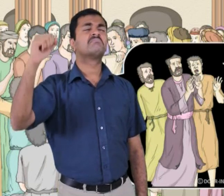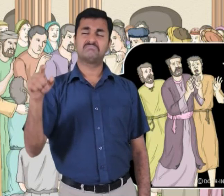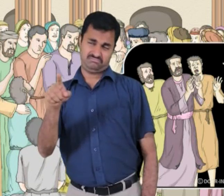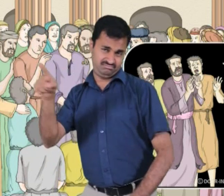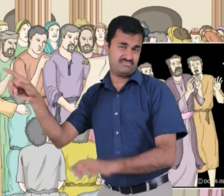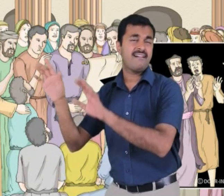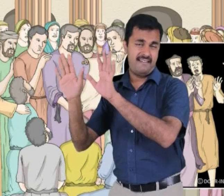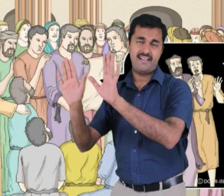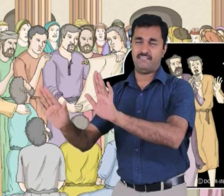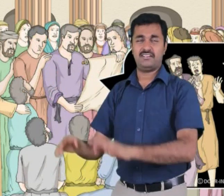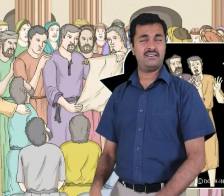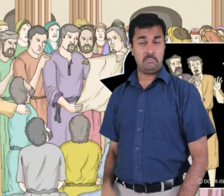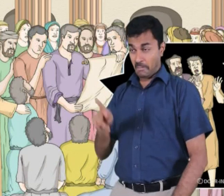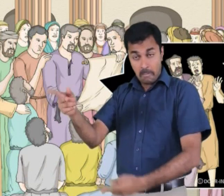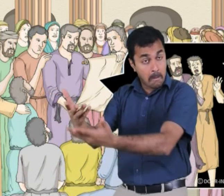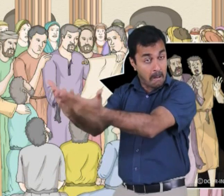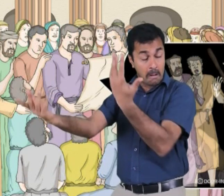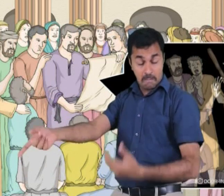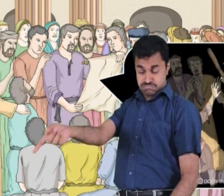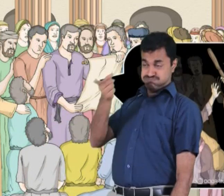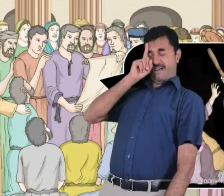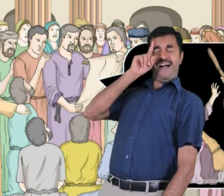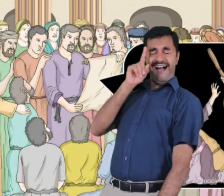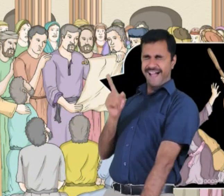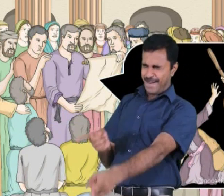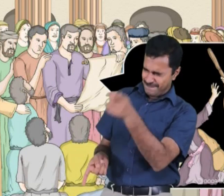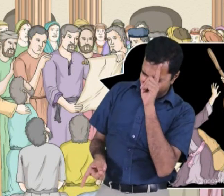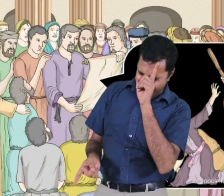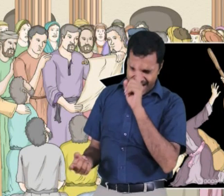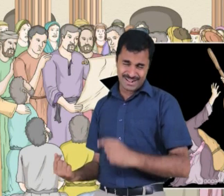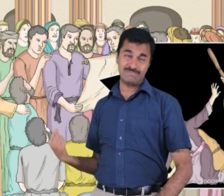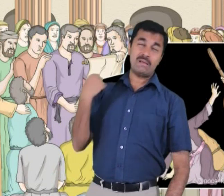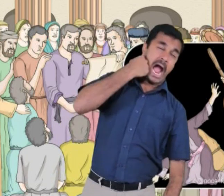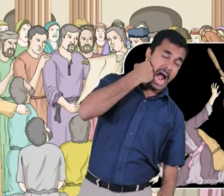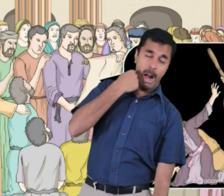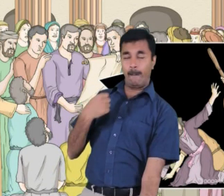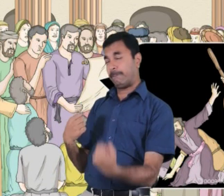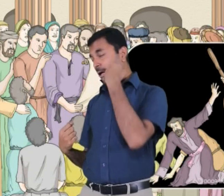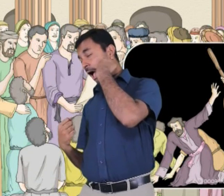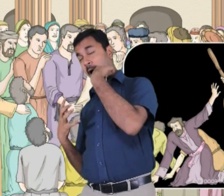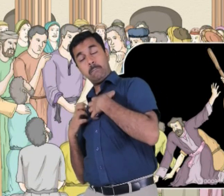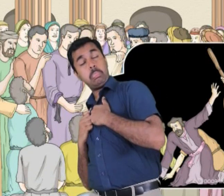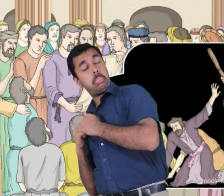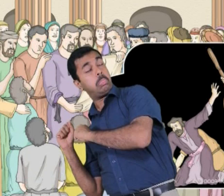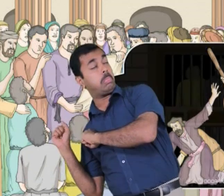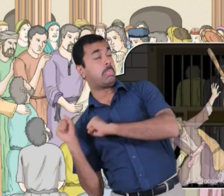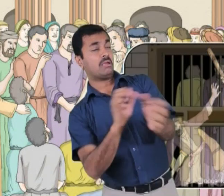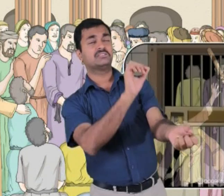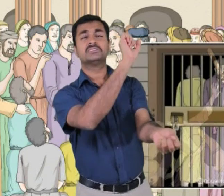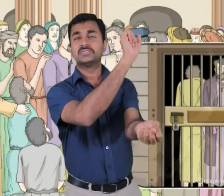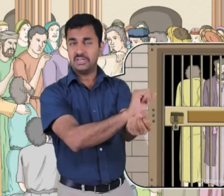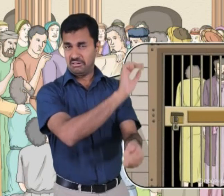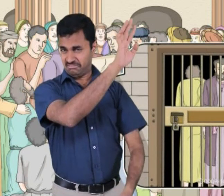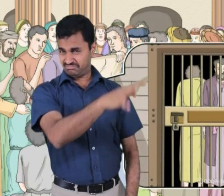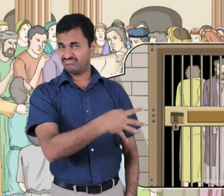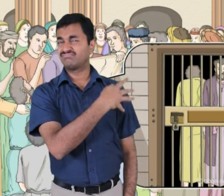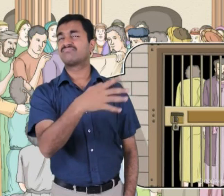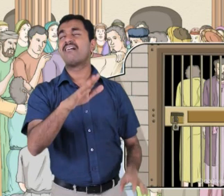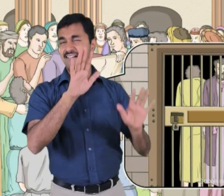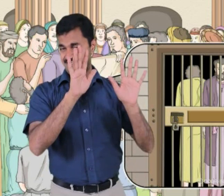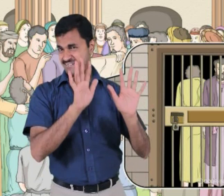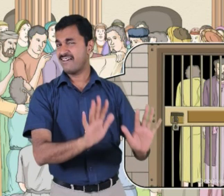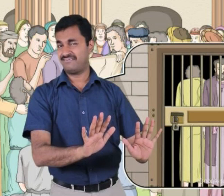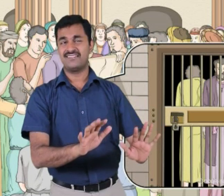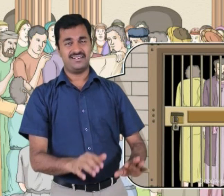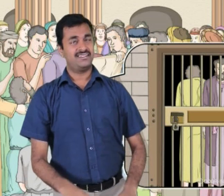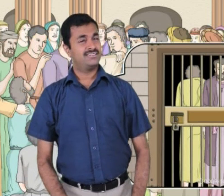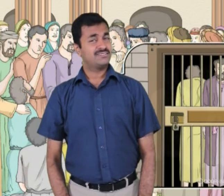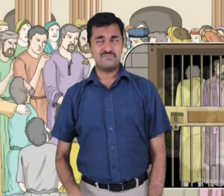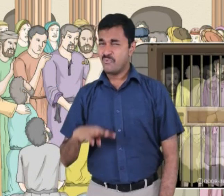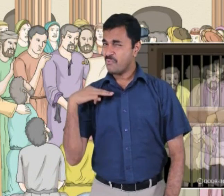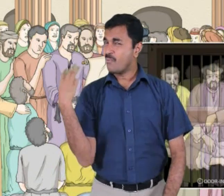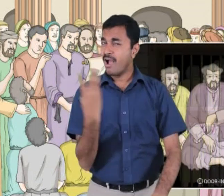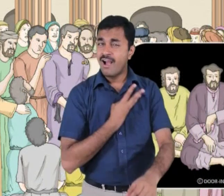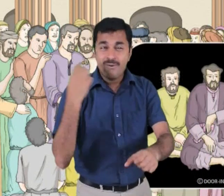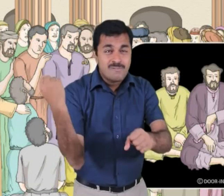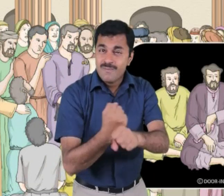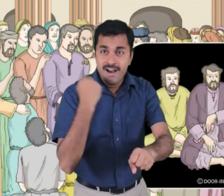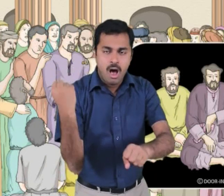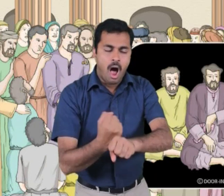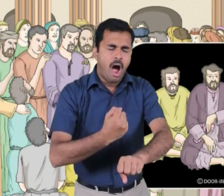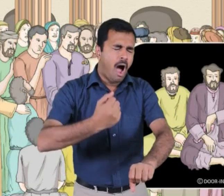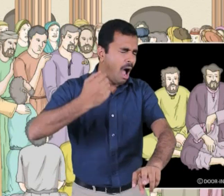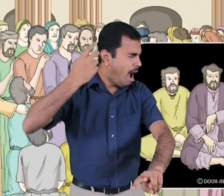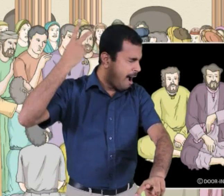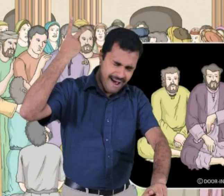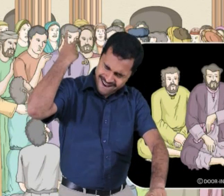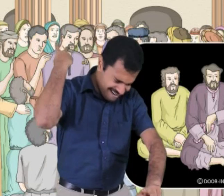in beatings, imprisonments, and riots;